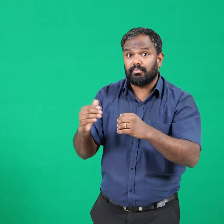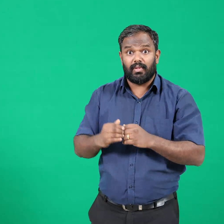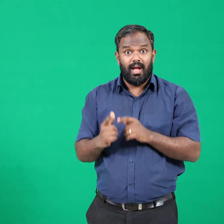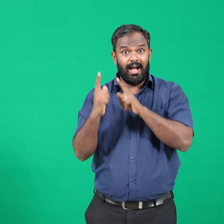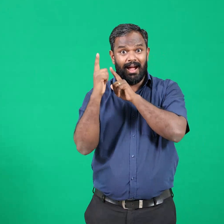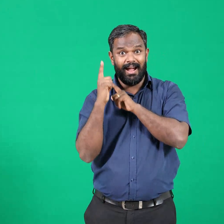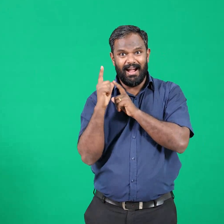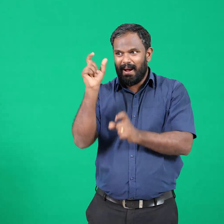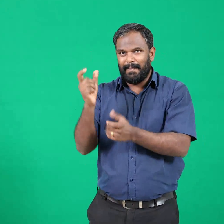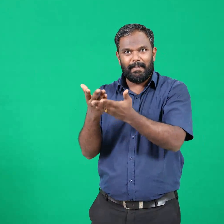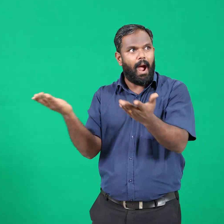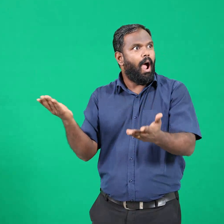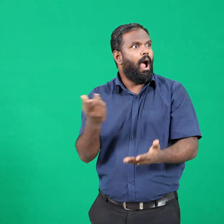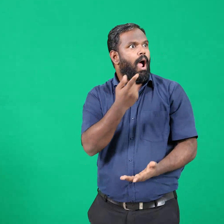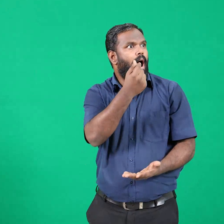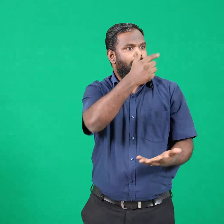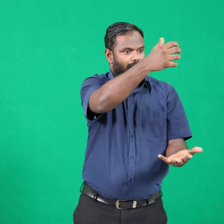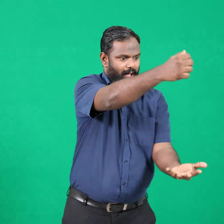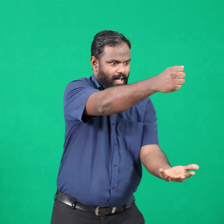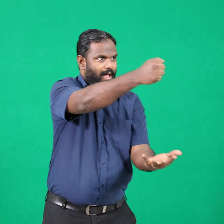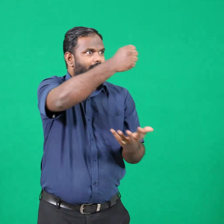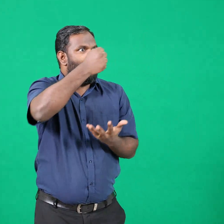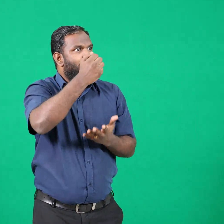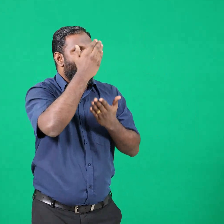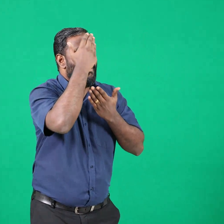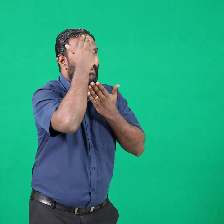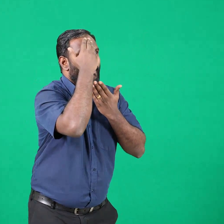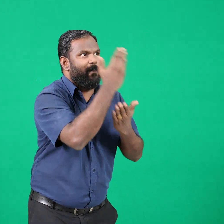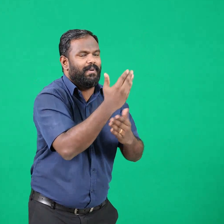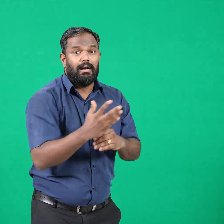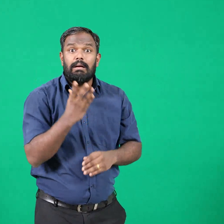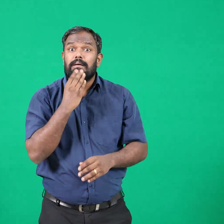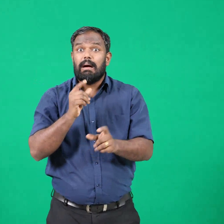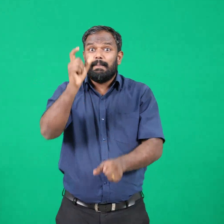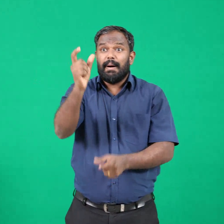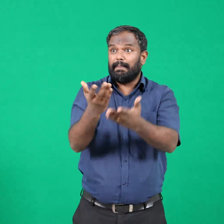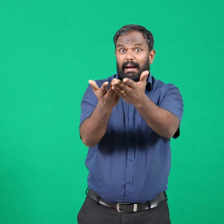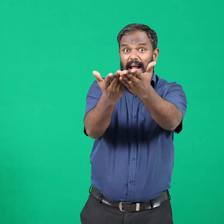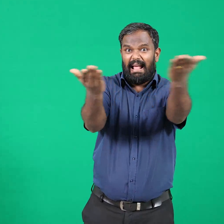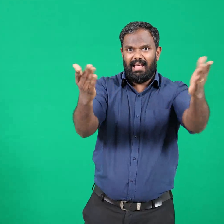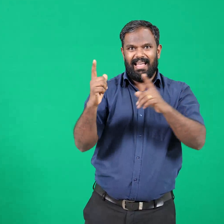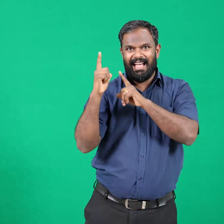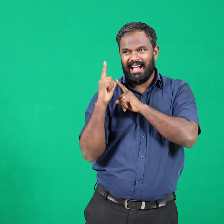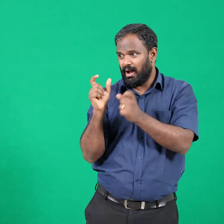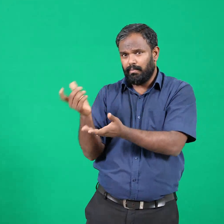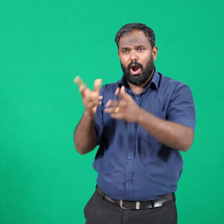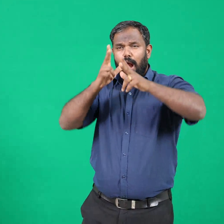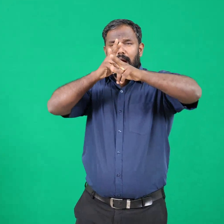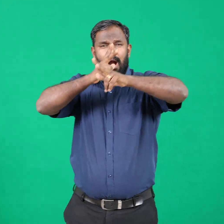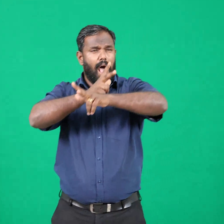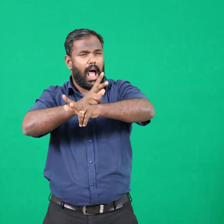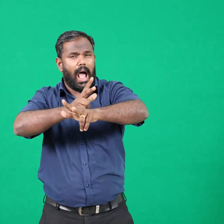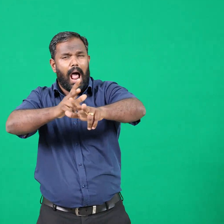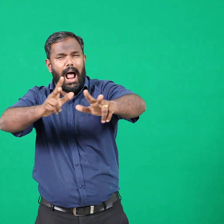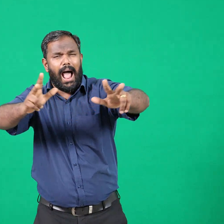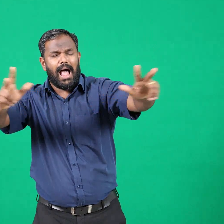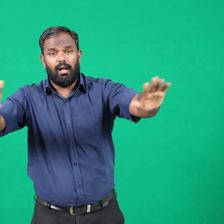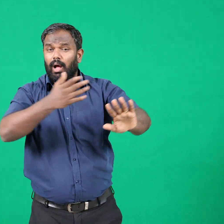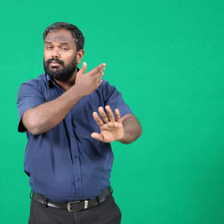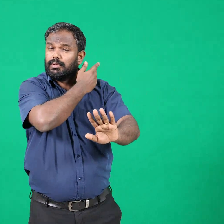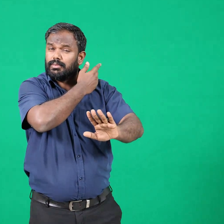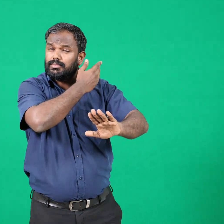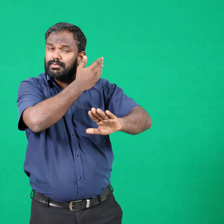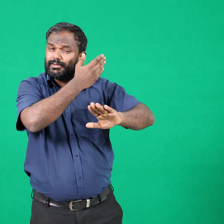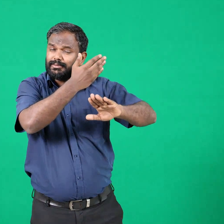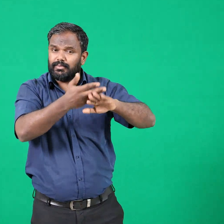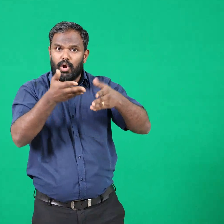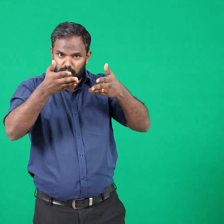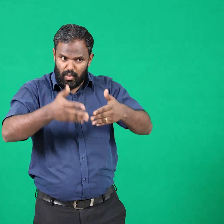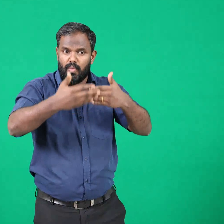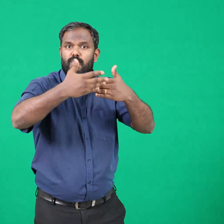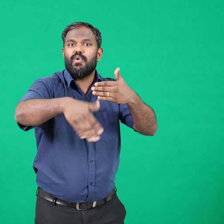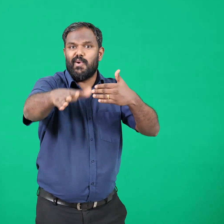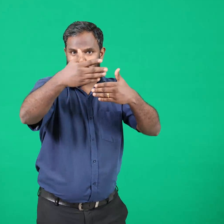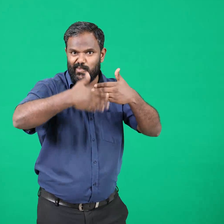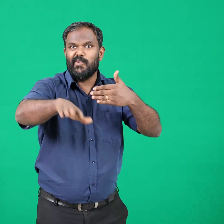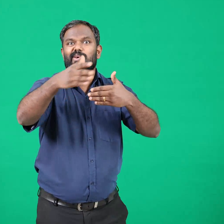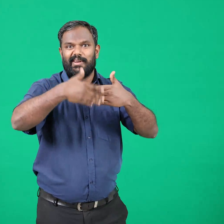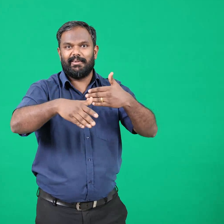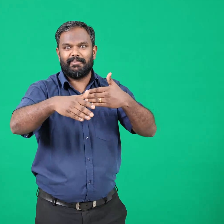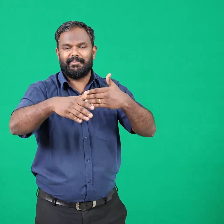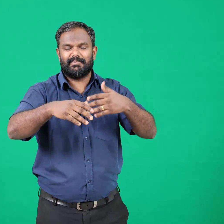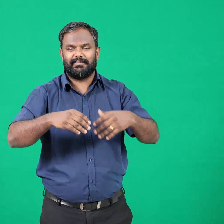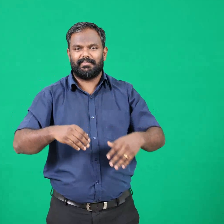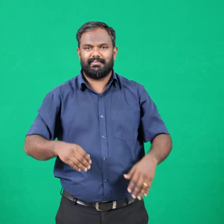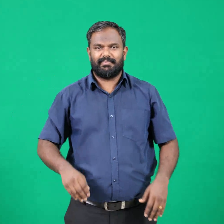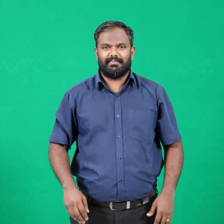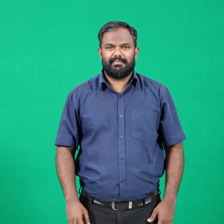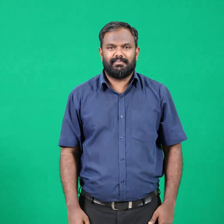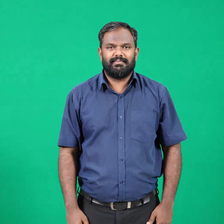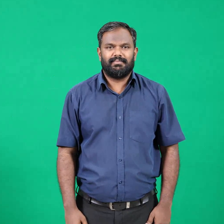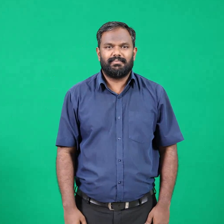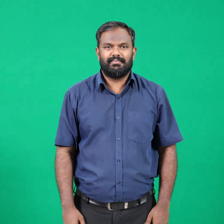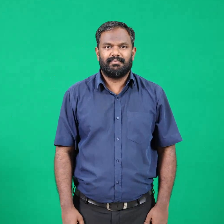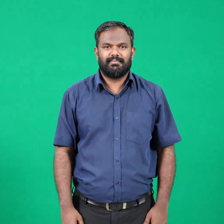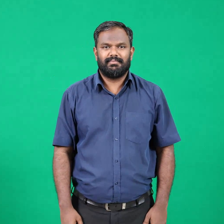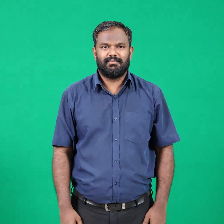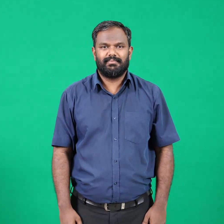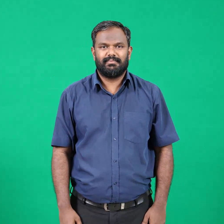And this account has been circulated among the Jews to this very day.